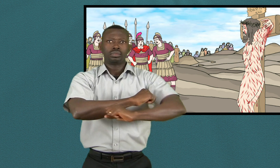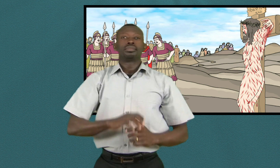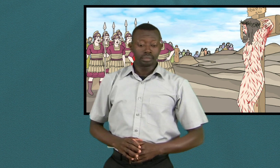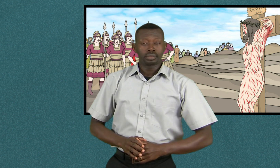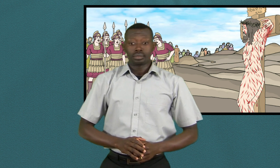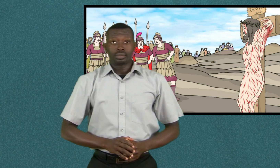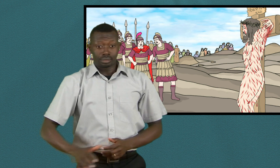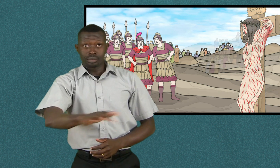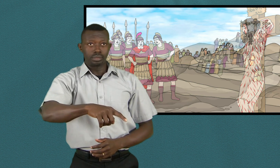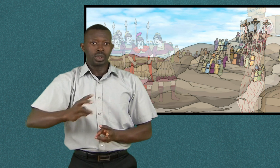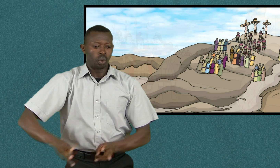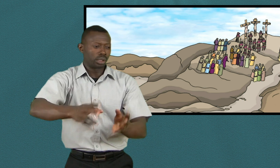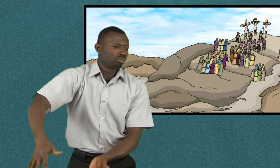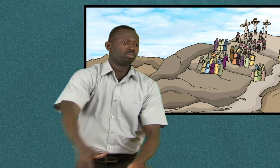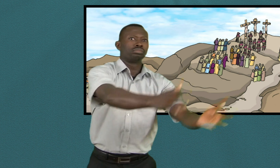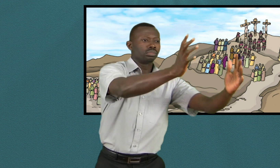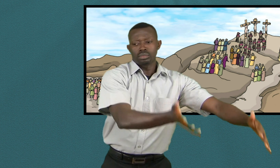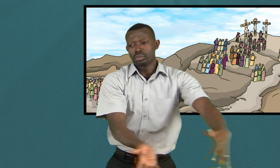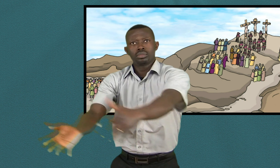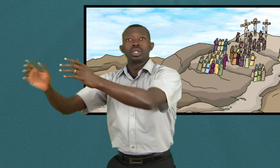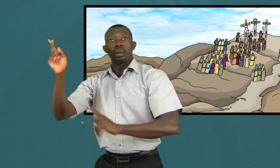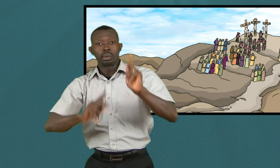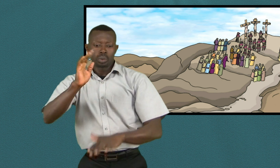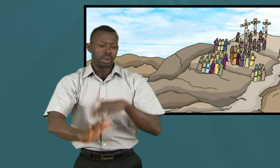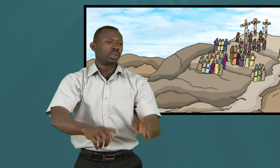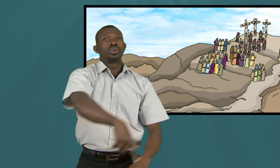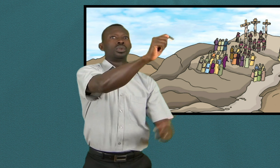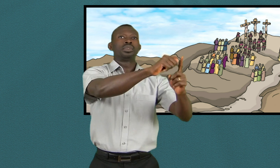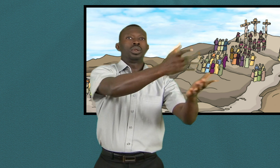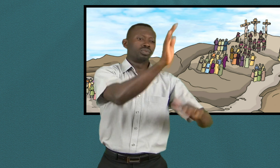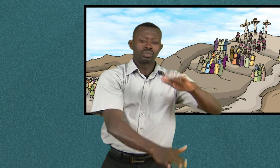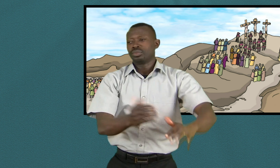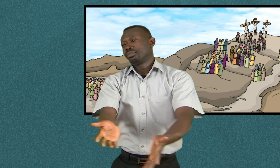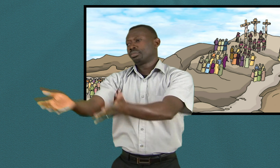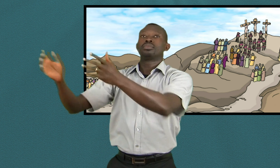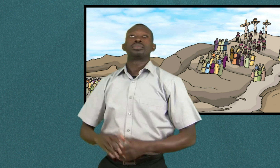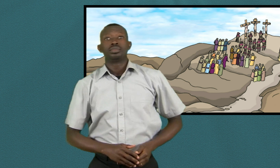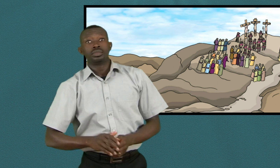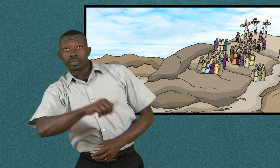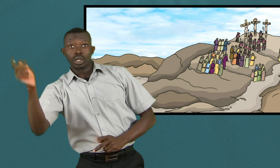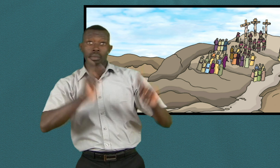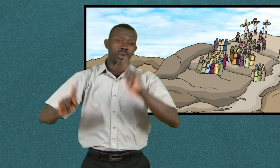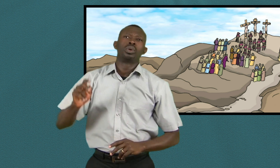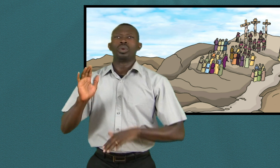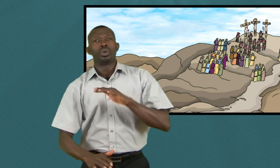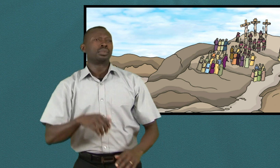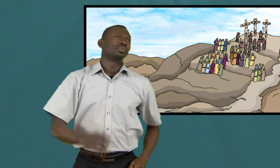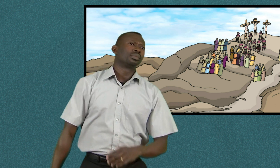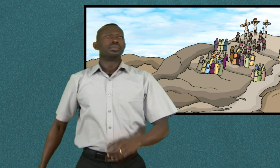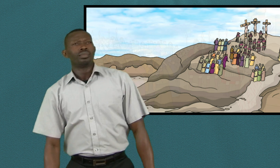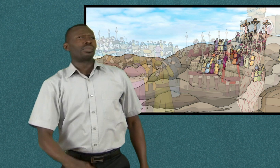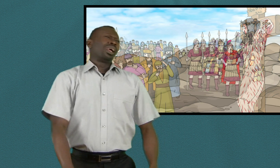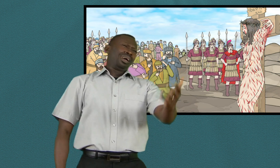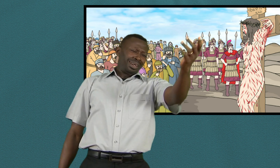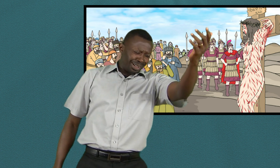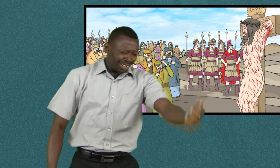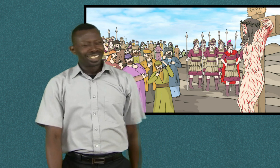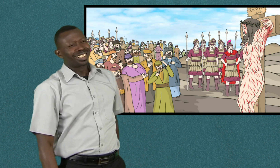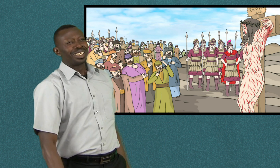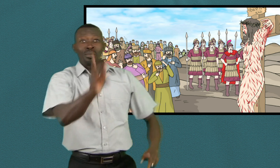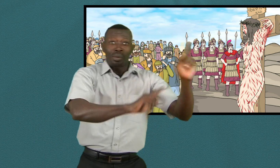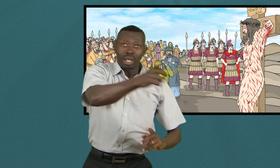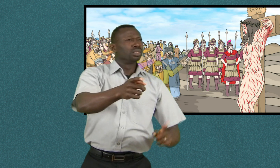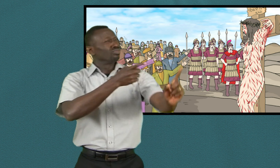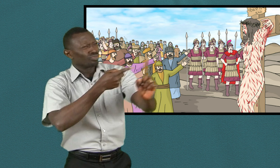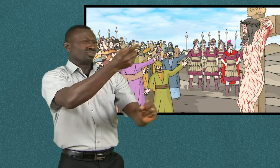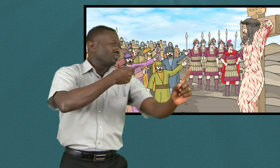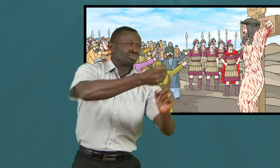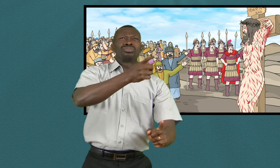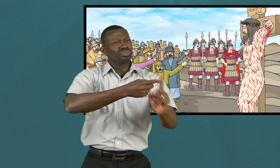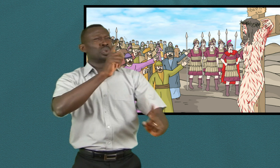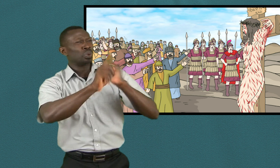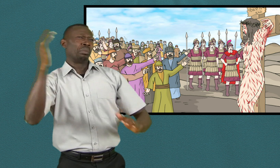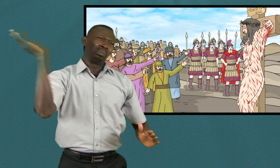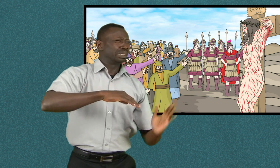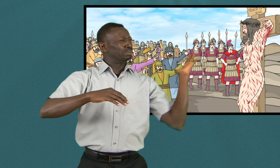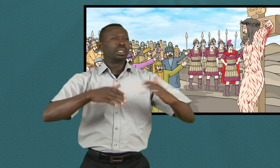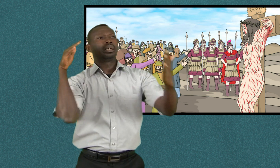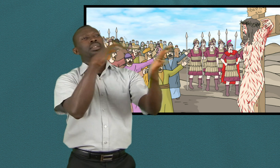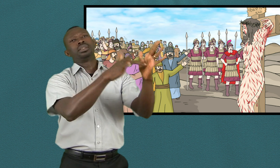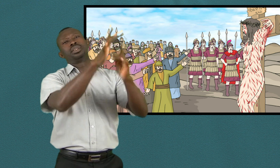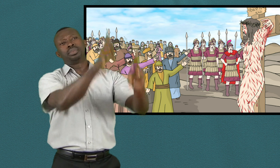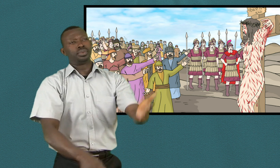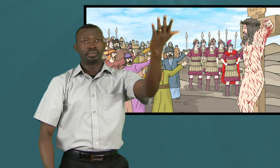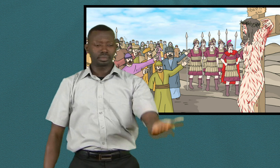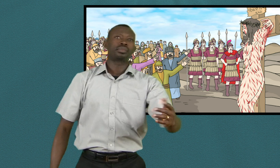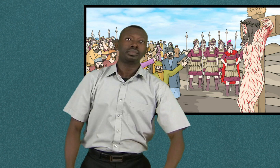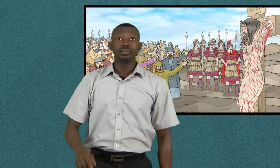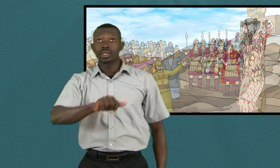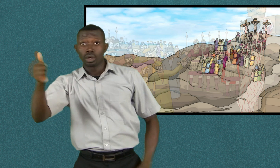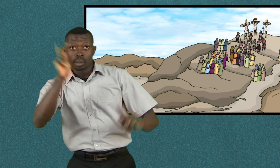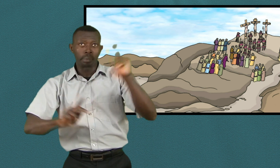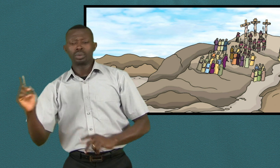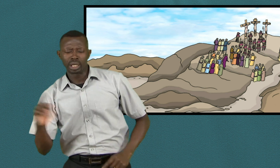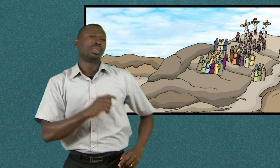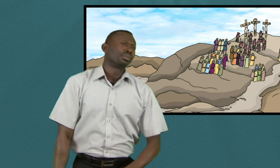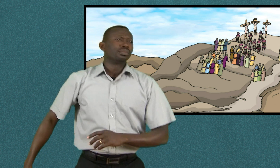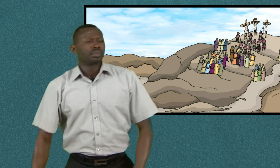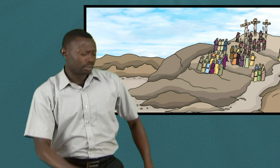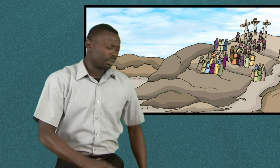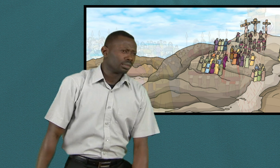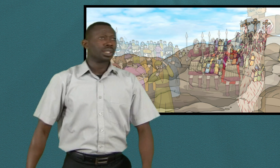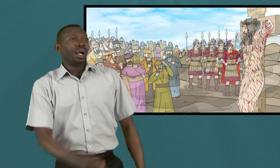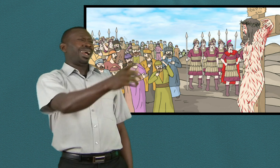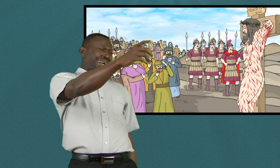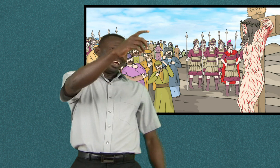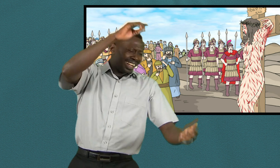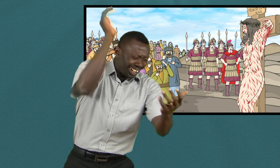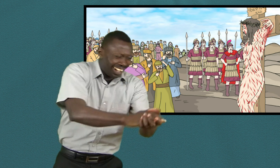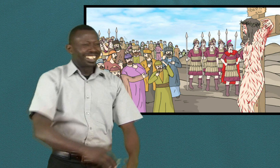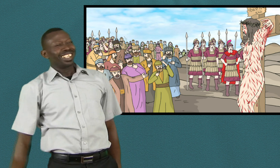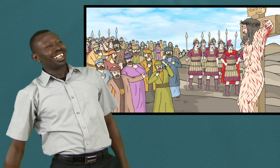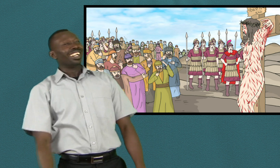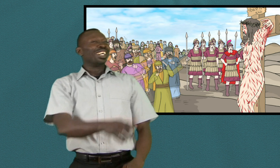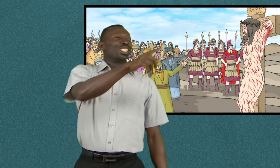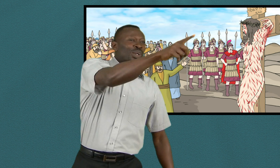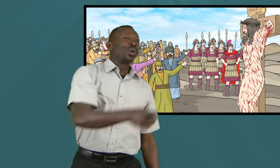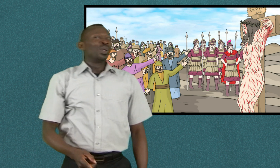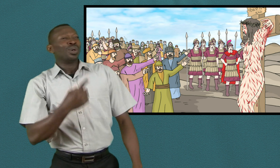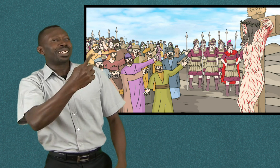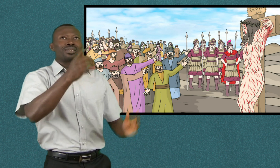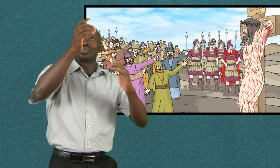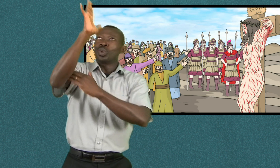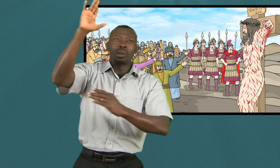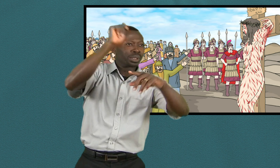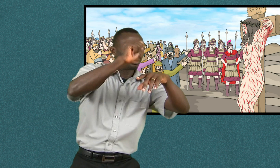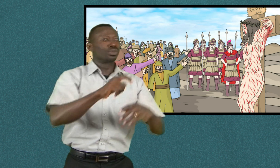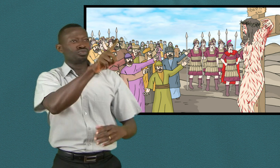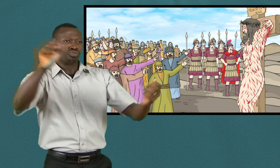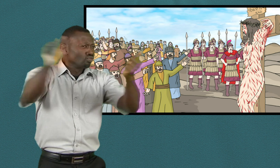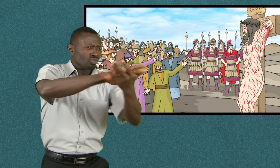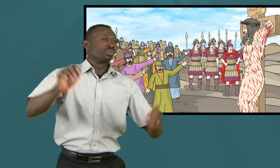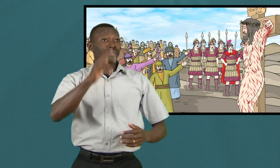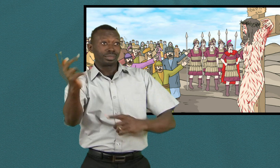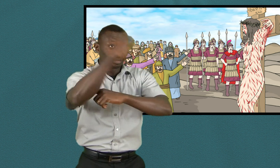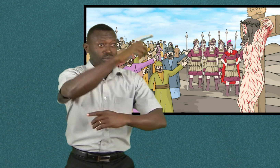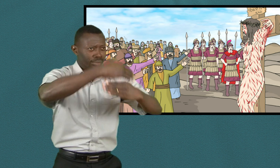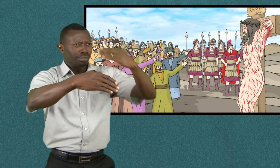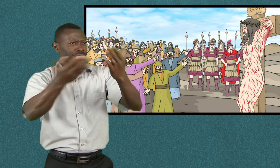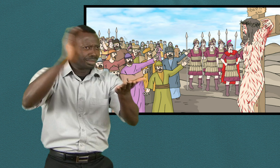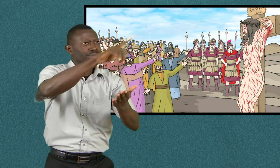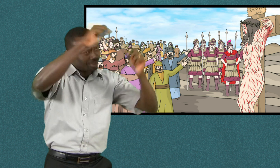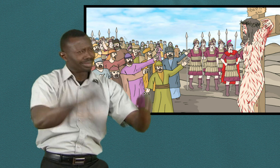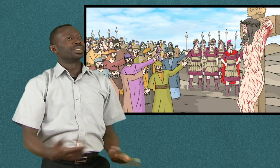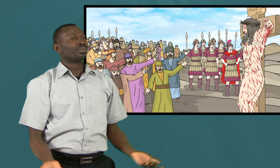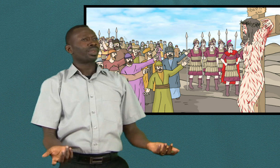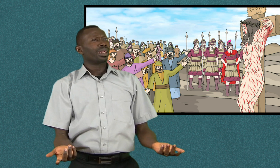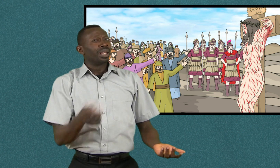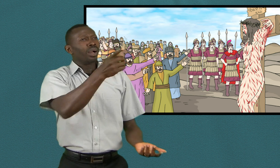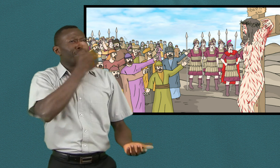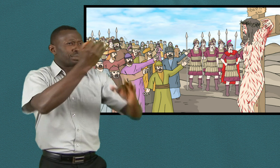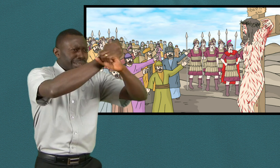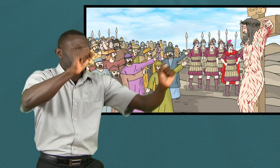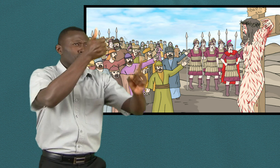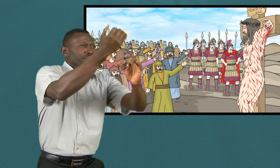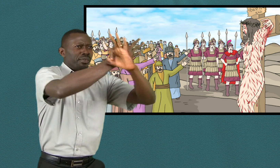And those who passed by heaped abuse on Him, shaking their heads and saying, “You who are going to destroy the temple and rebuild it in three days, save Yourself!